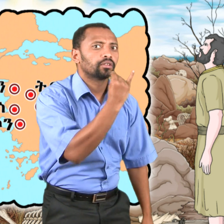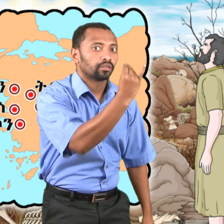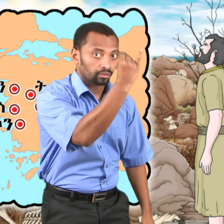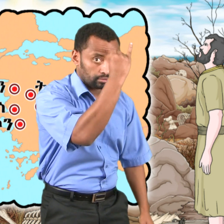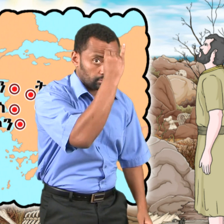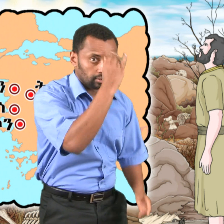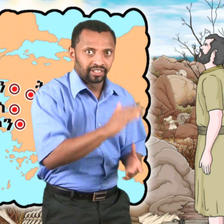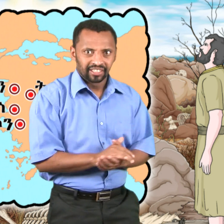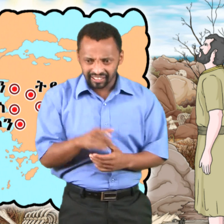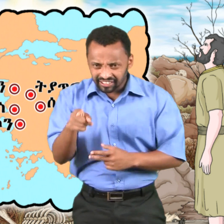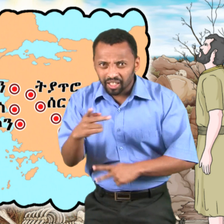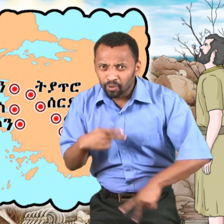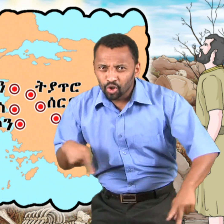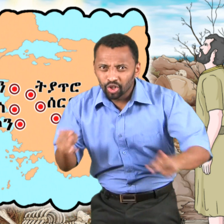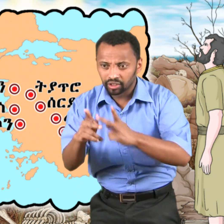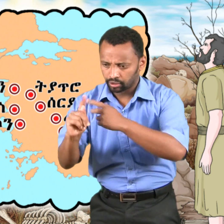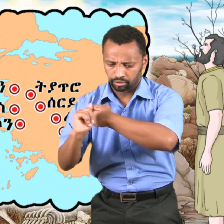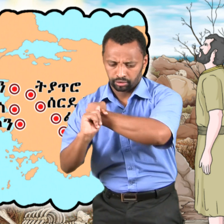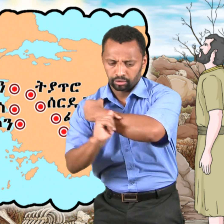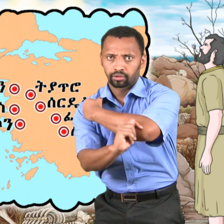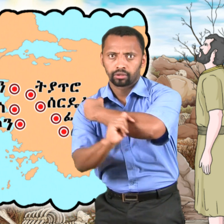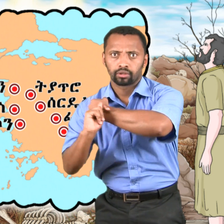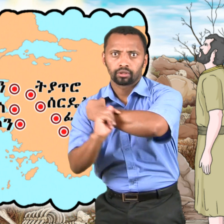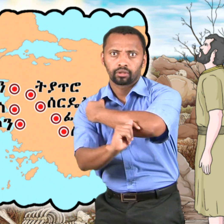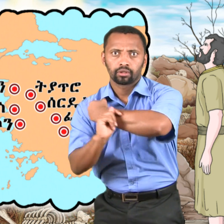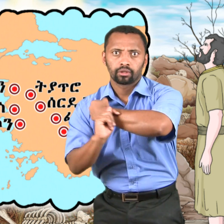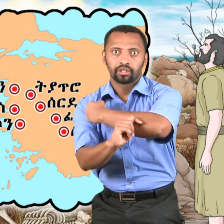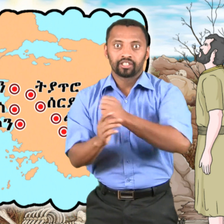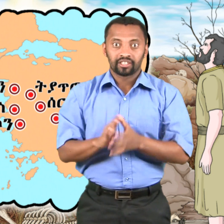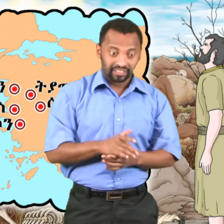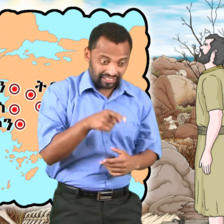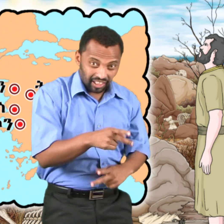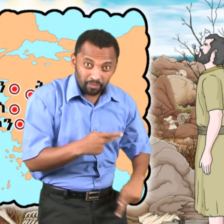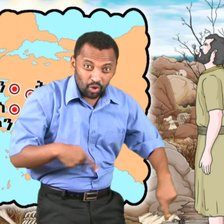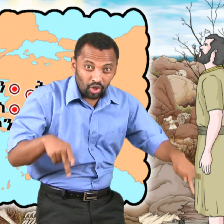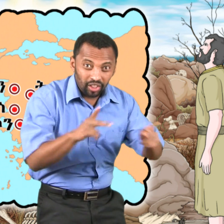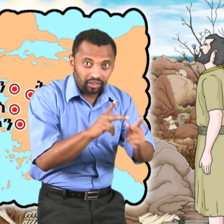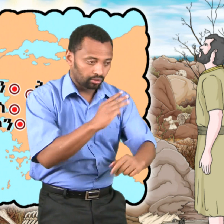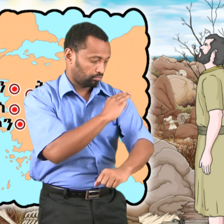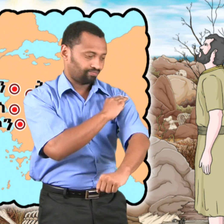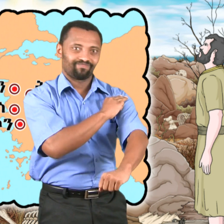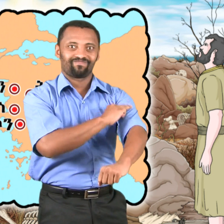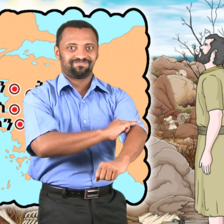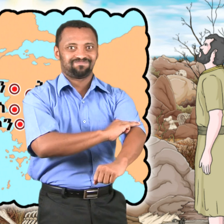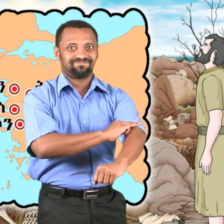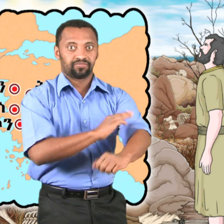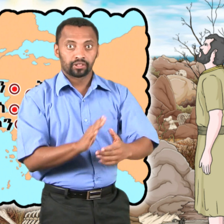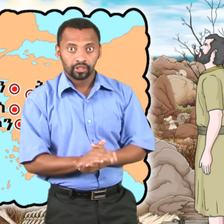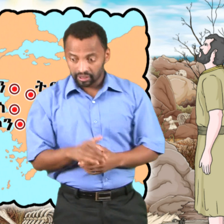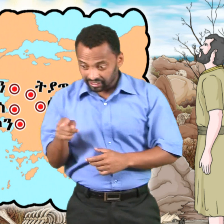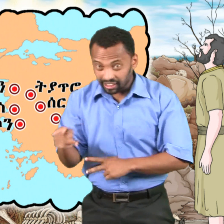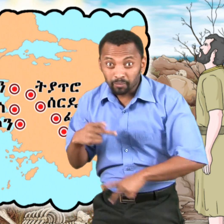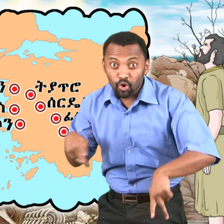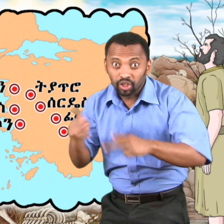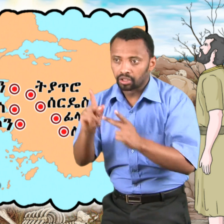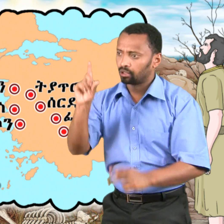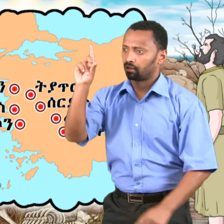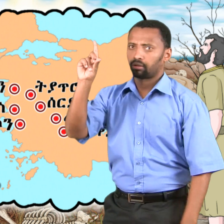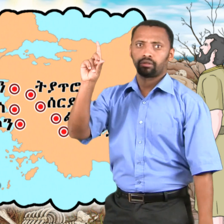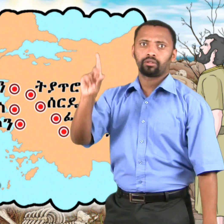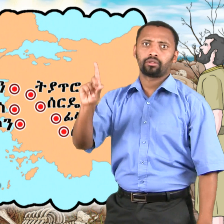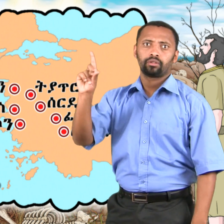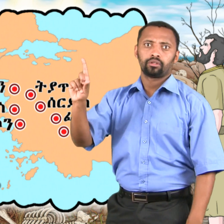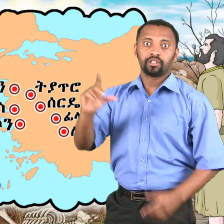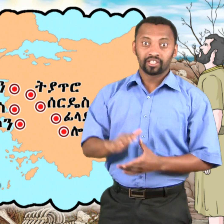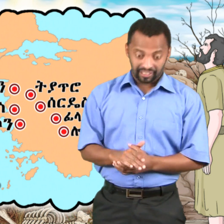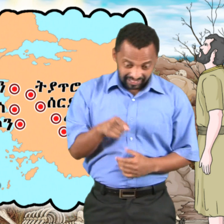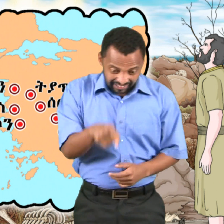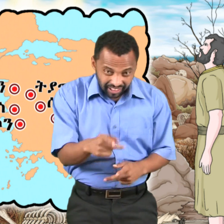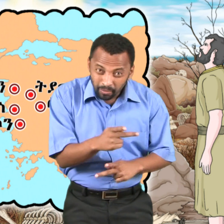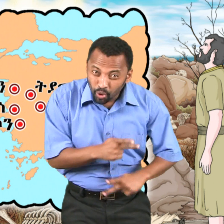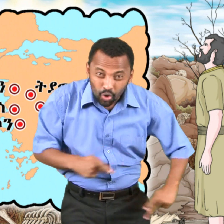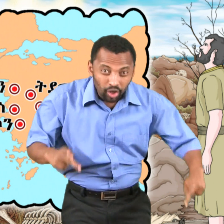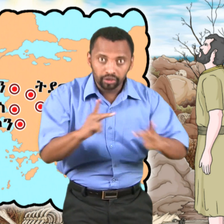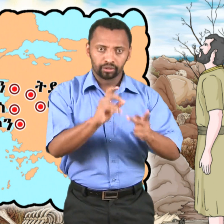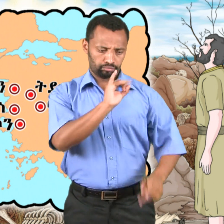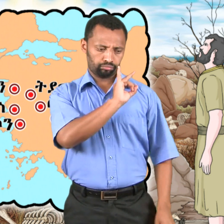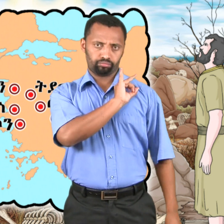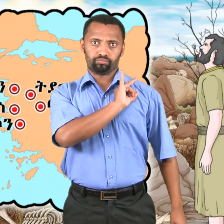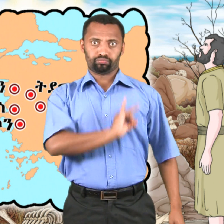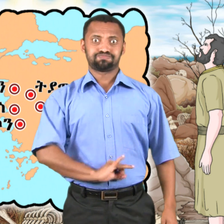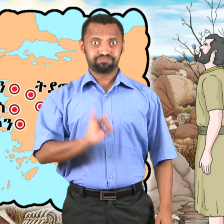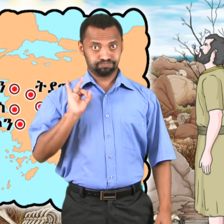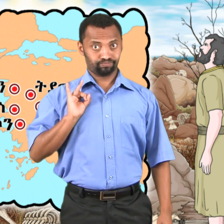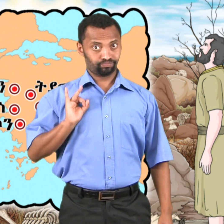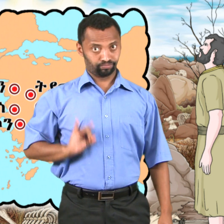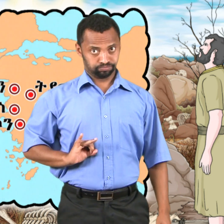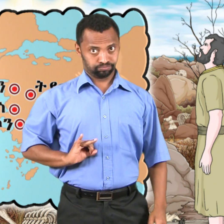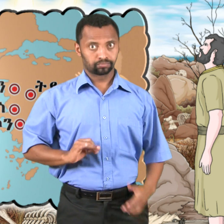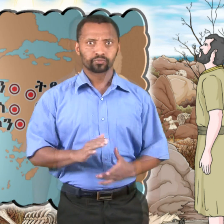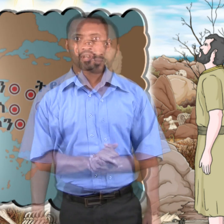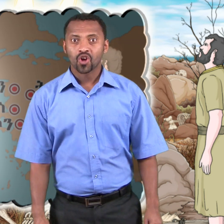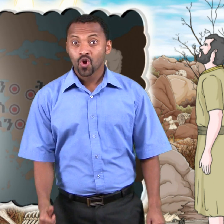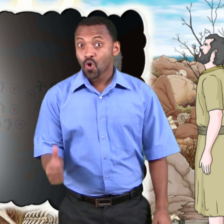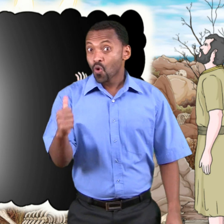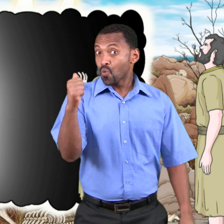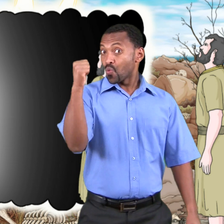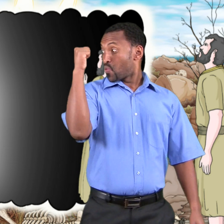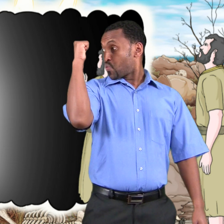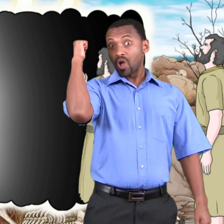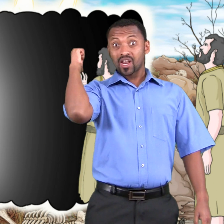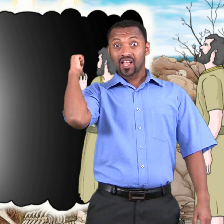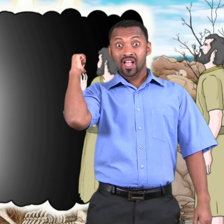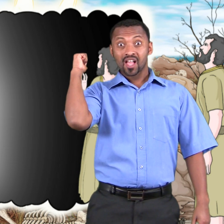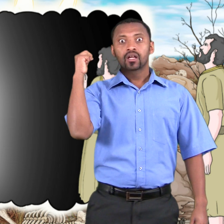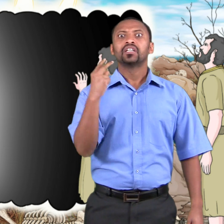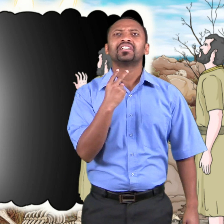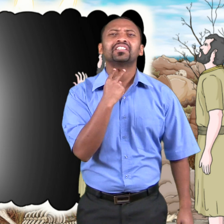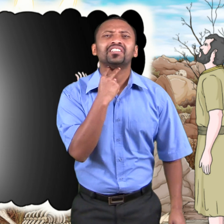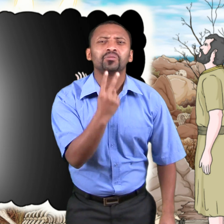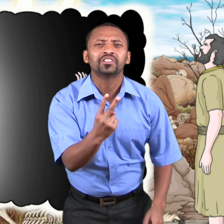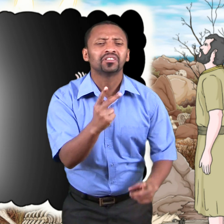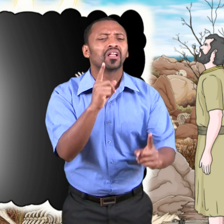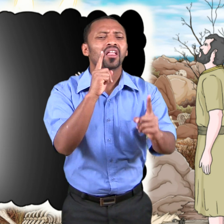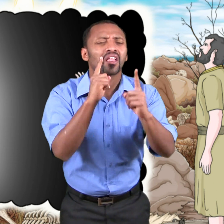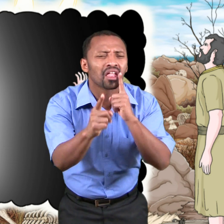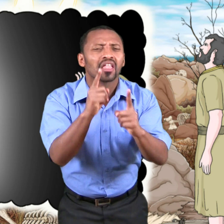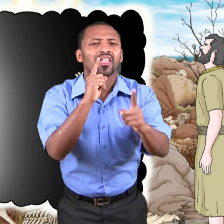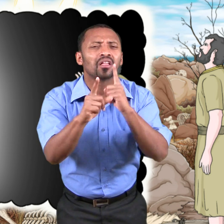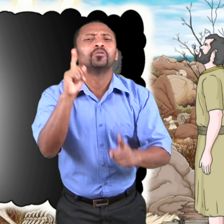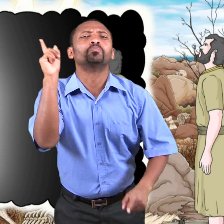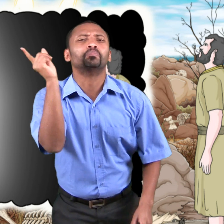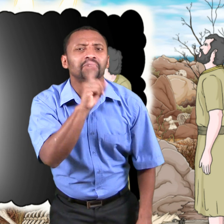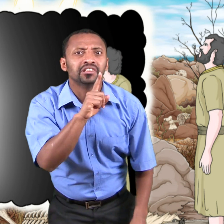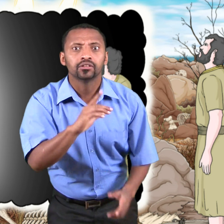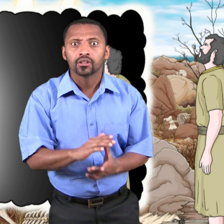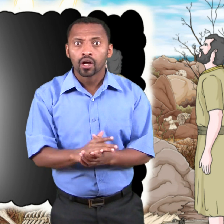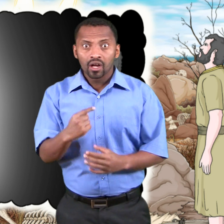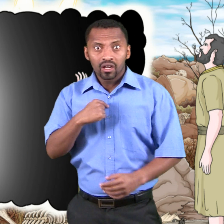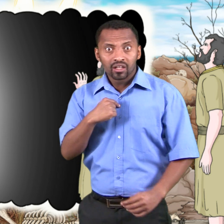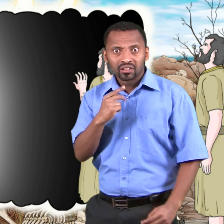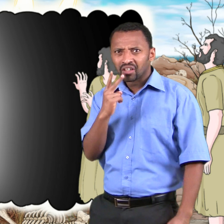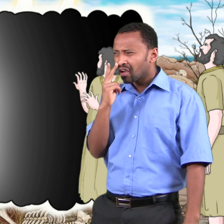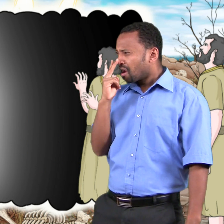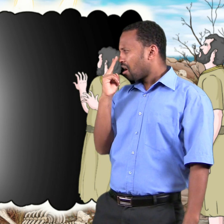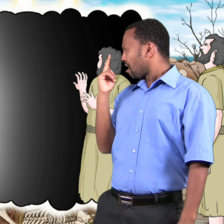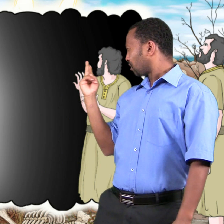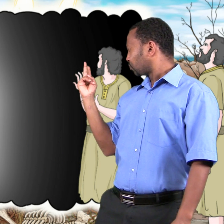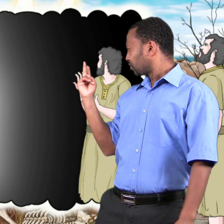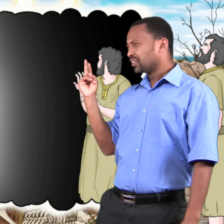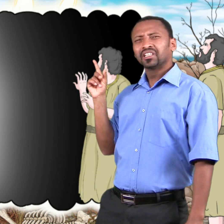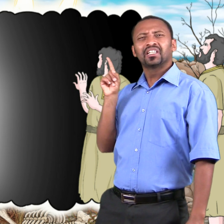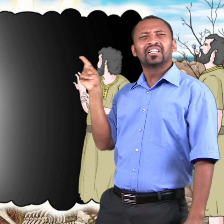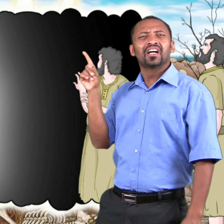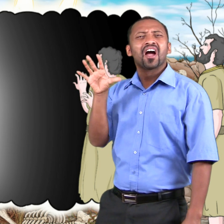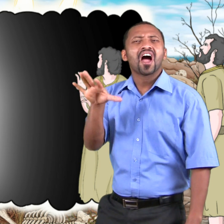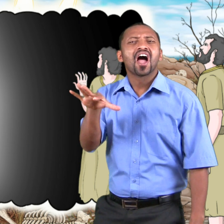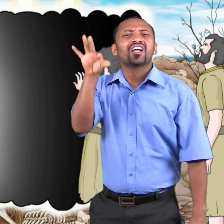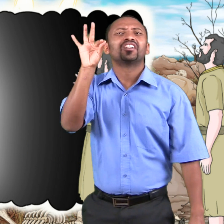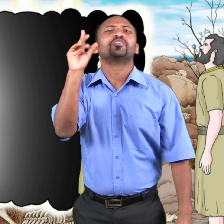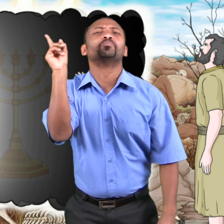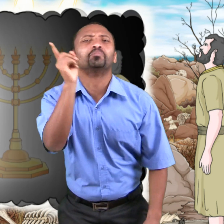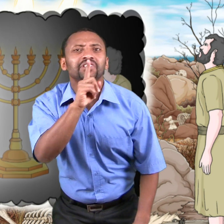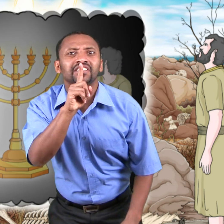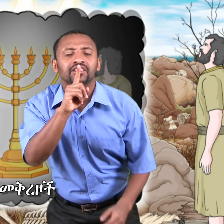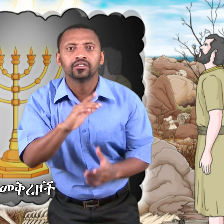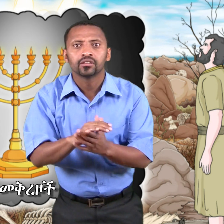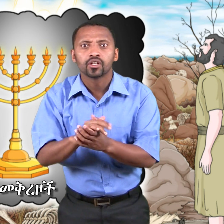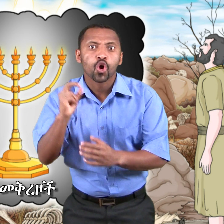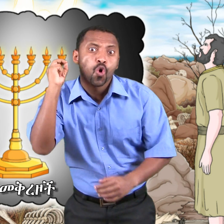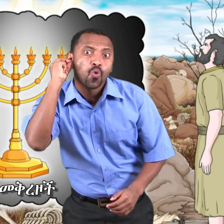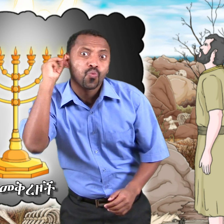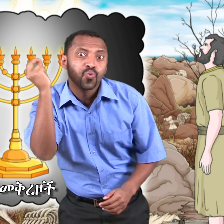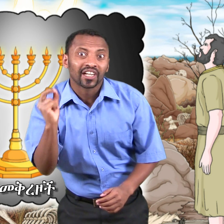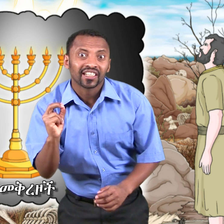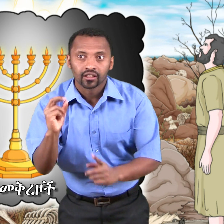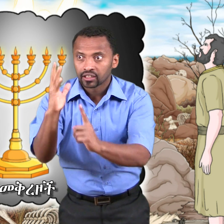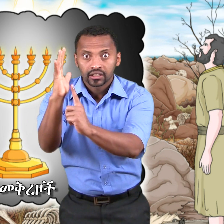Then I turned to see the voice that was speaking with me.